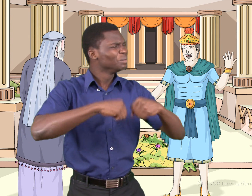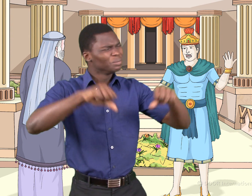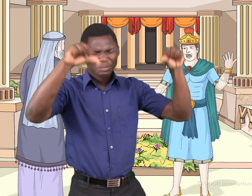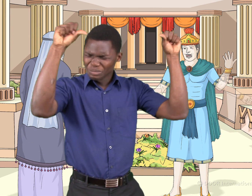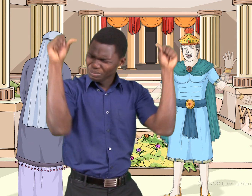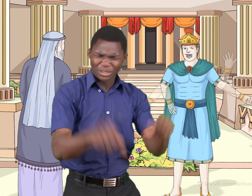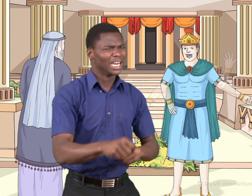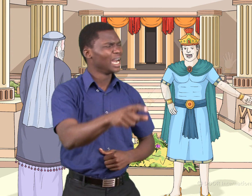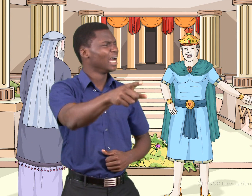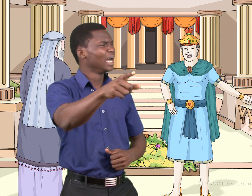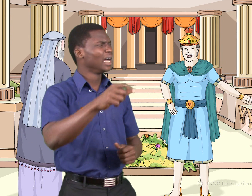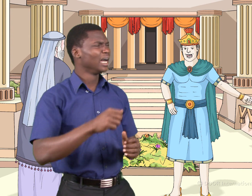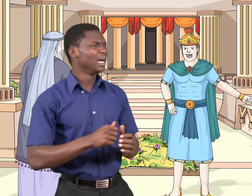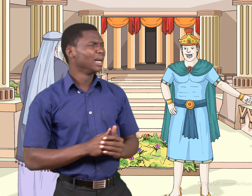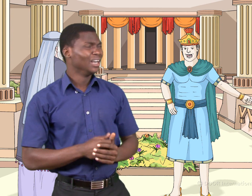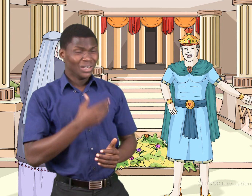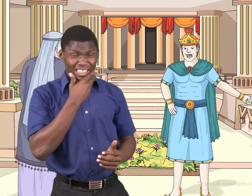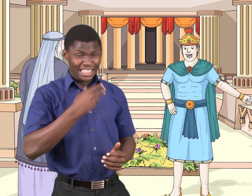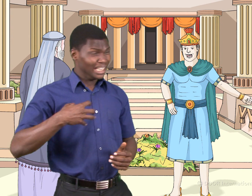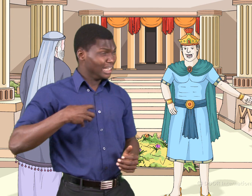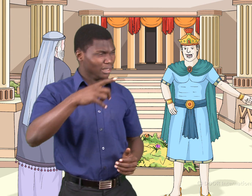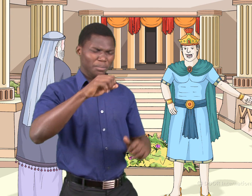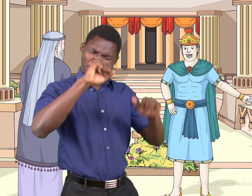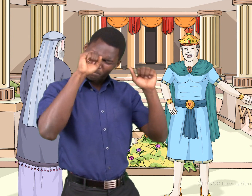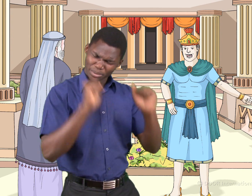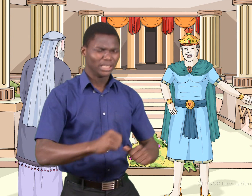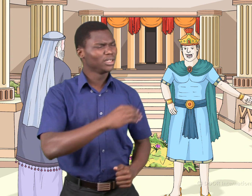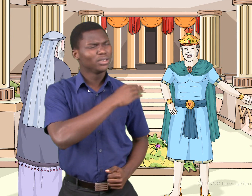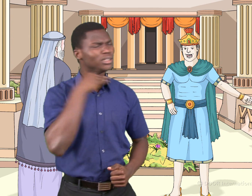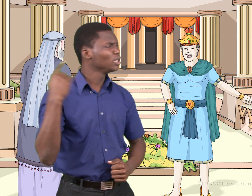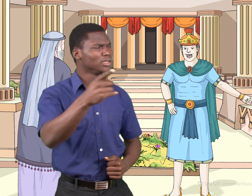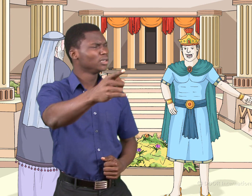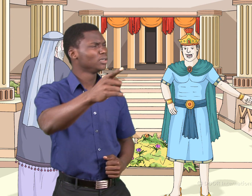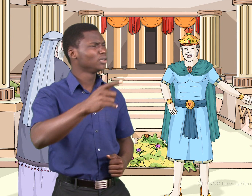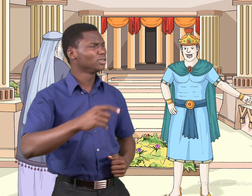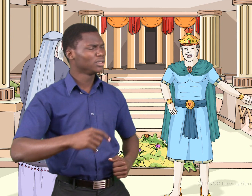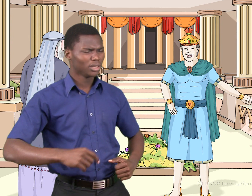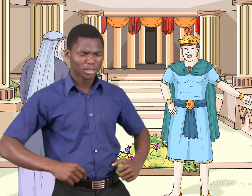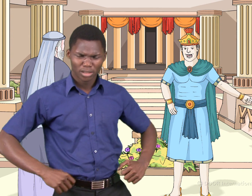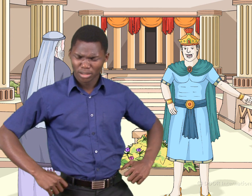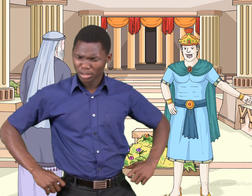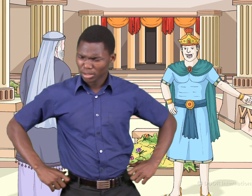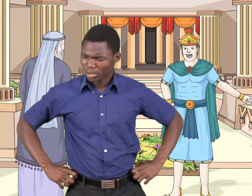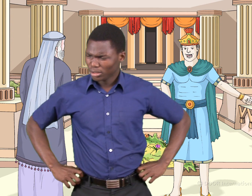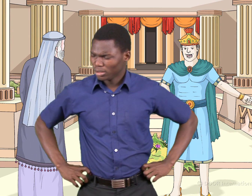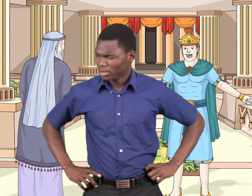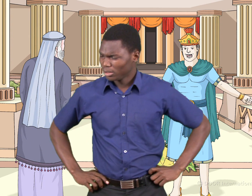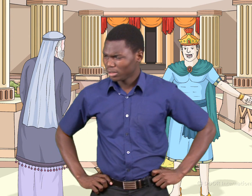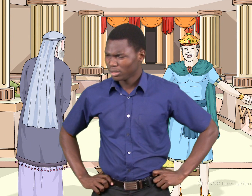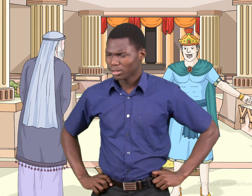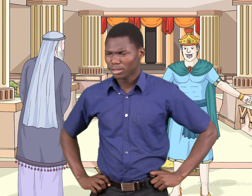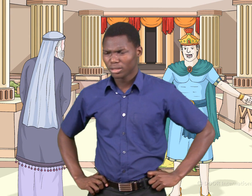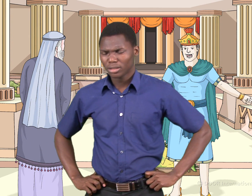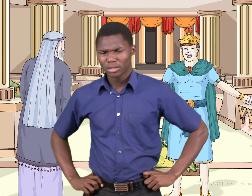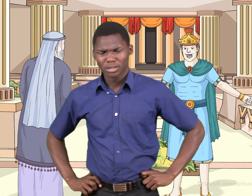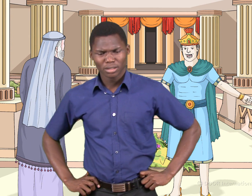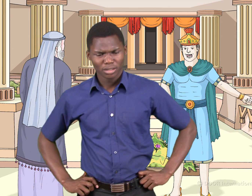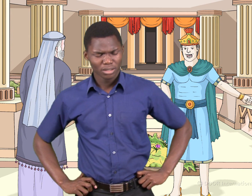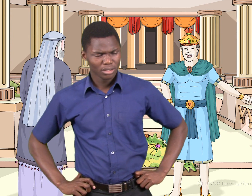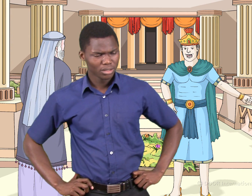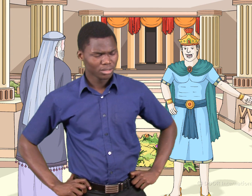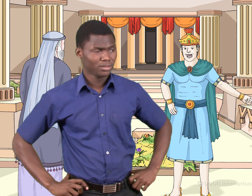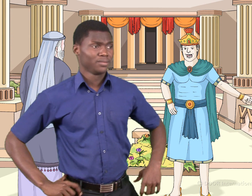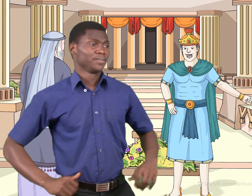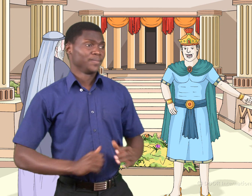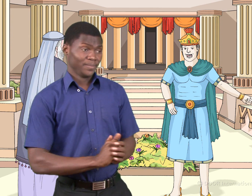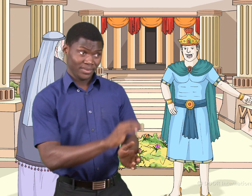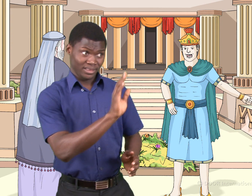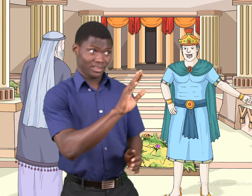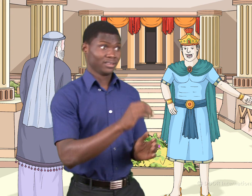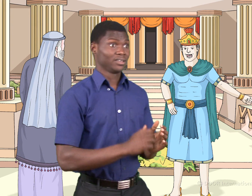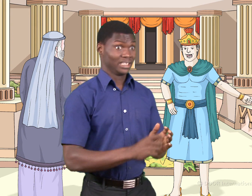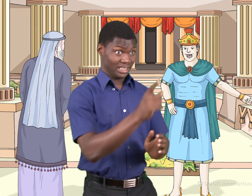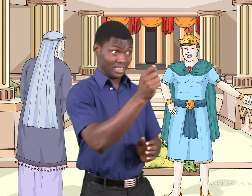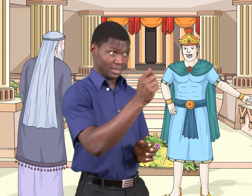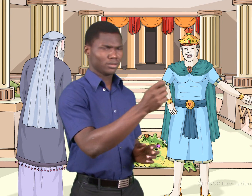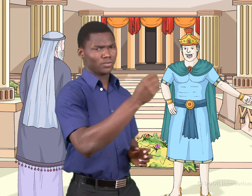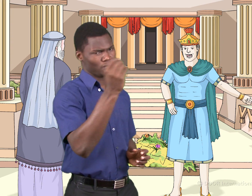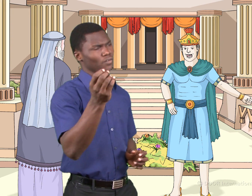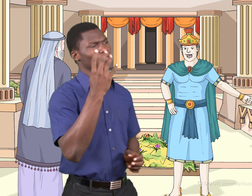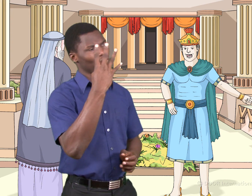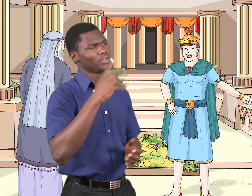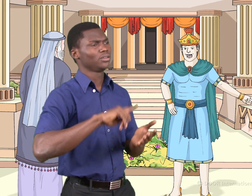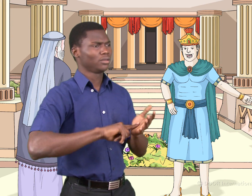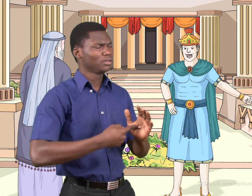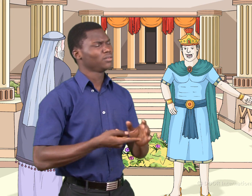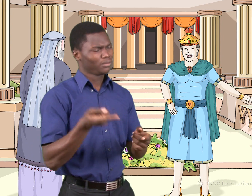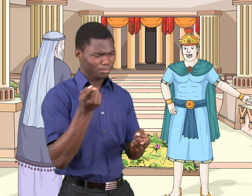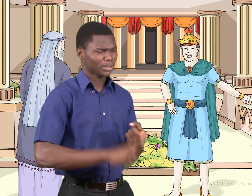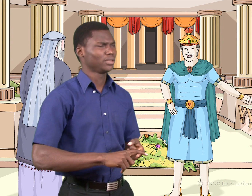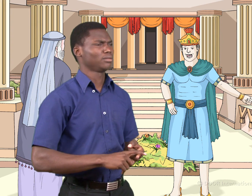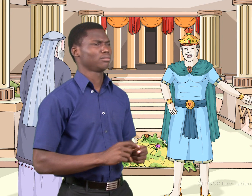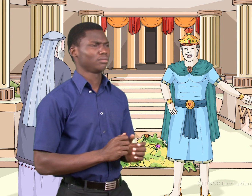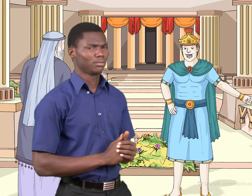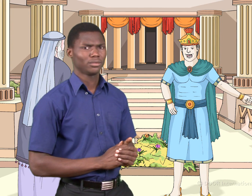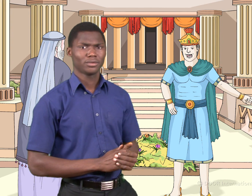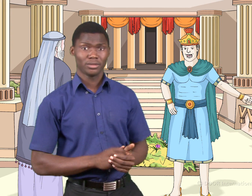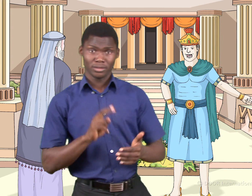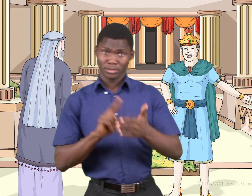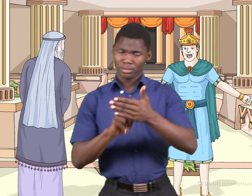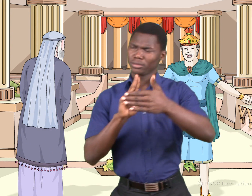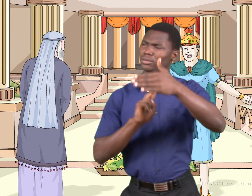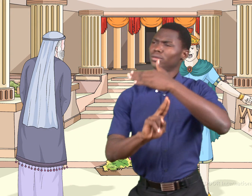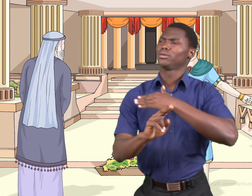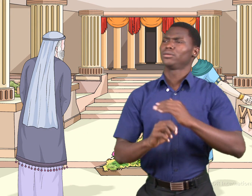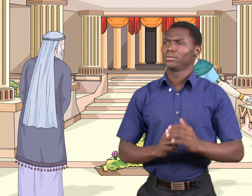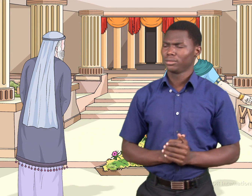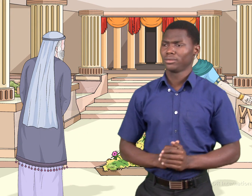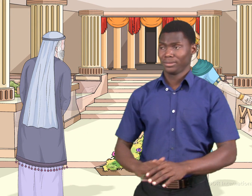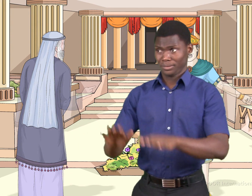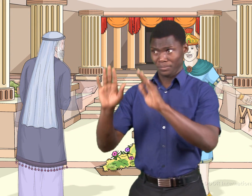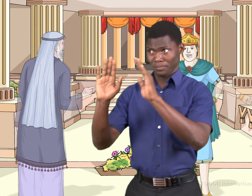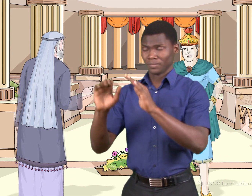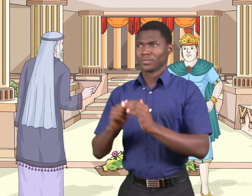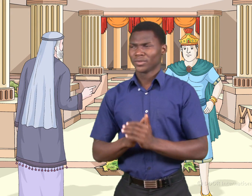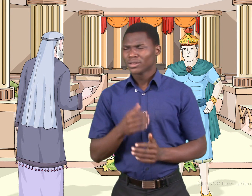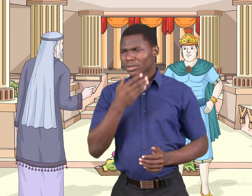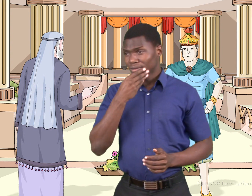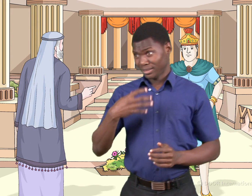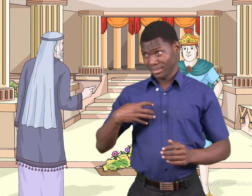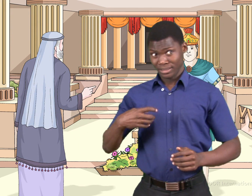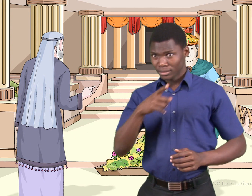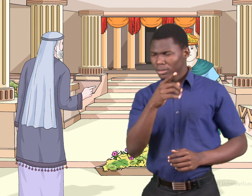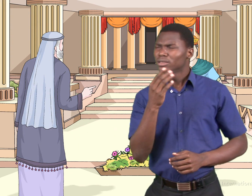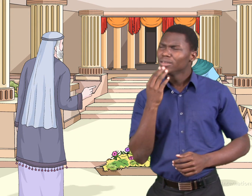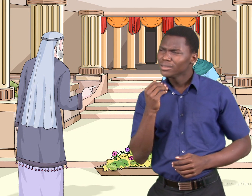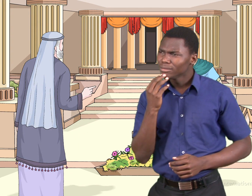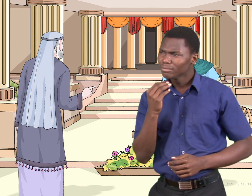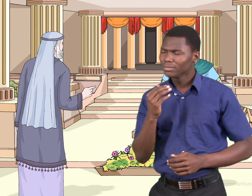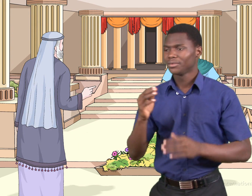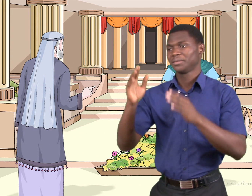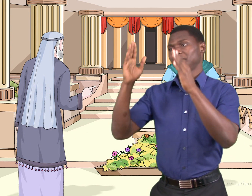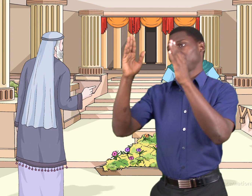Because he has done this thing and has shown no pity, he must pay for the lamb four times over.”